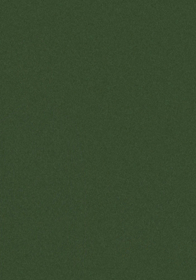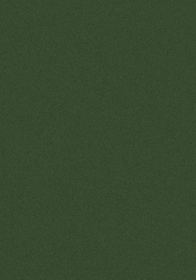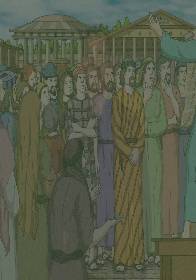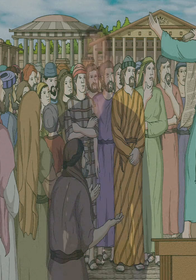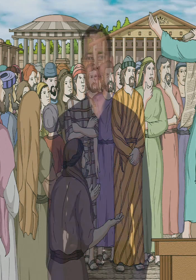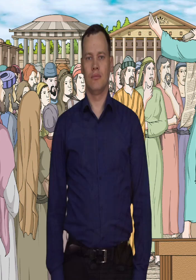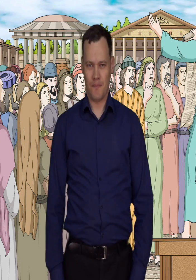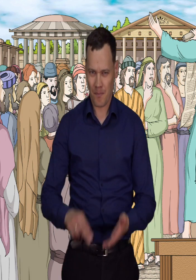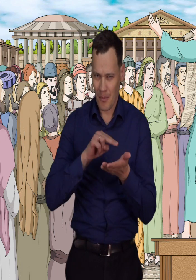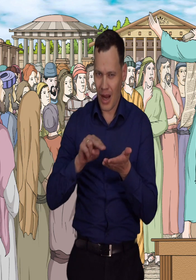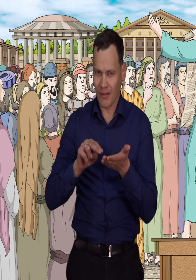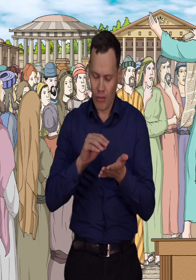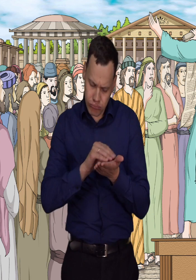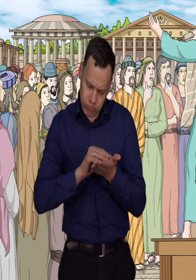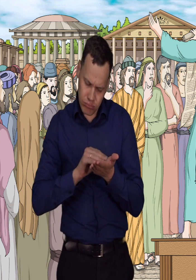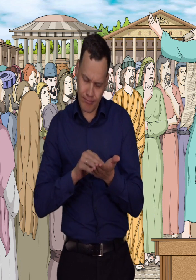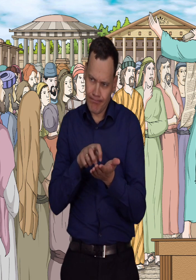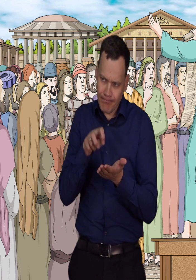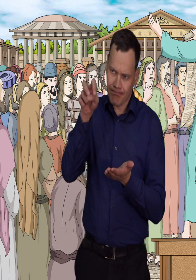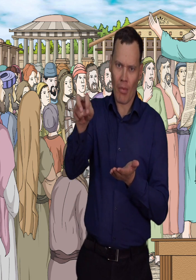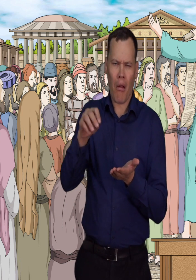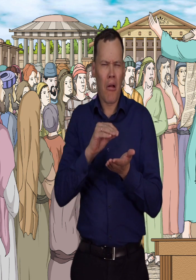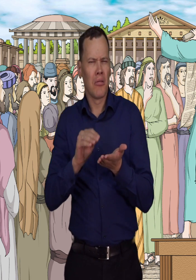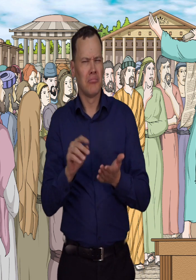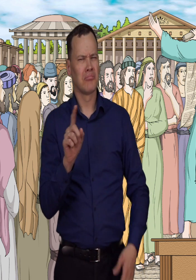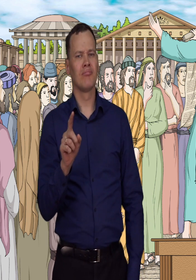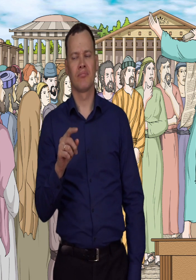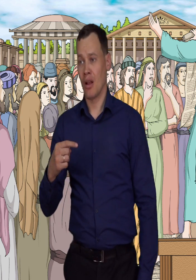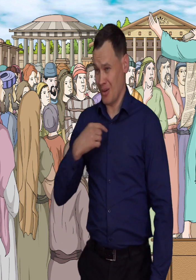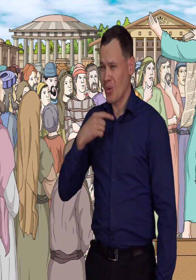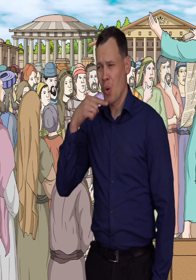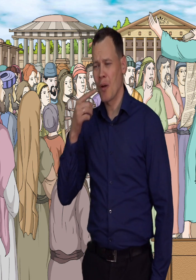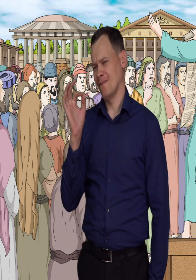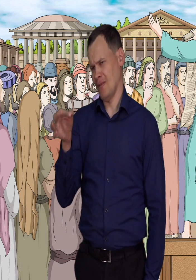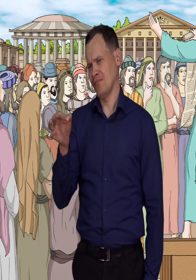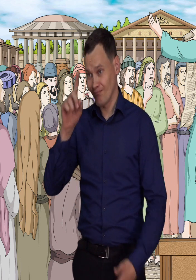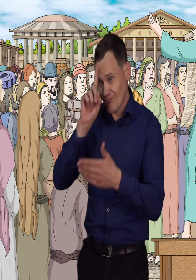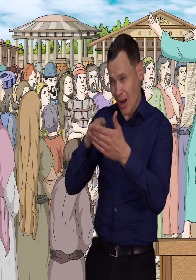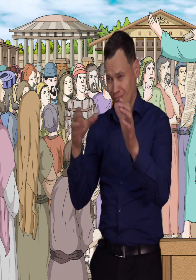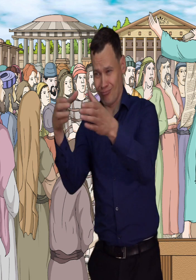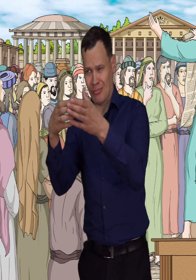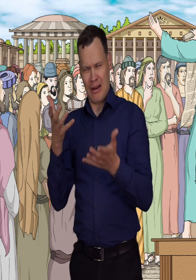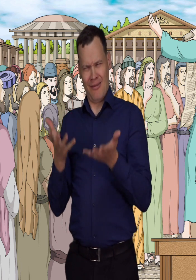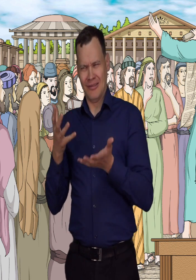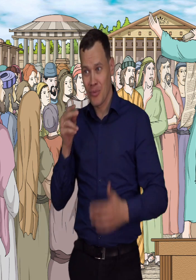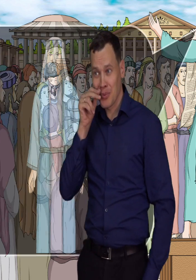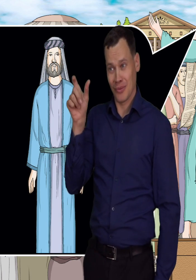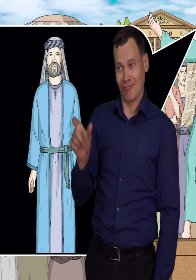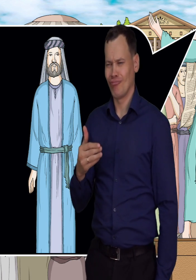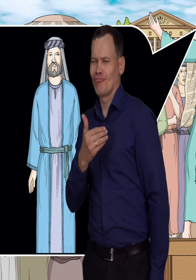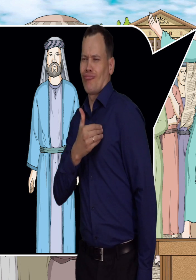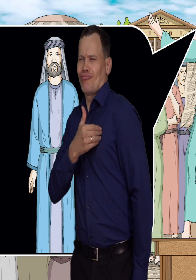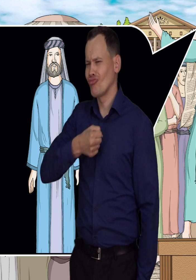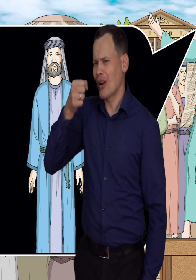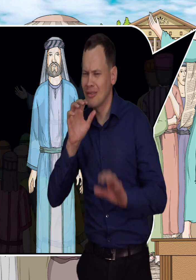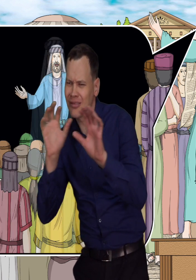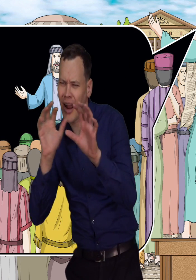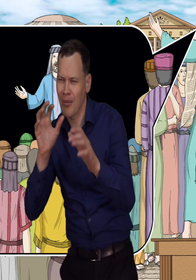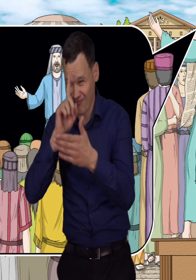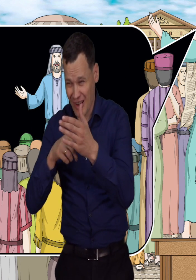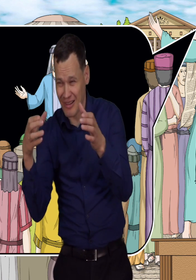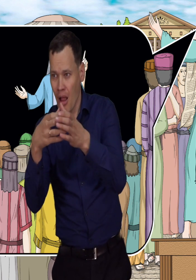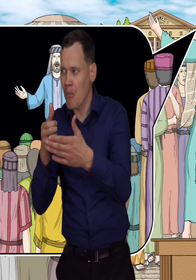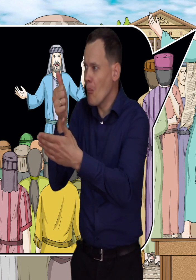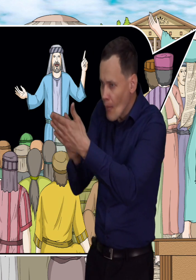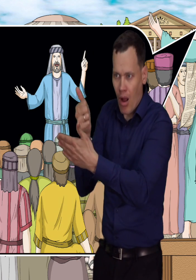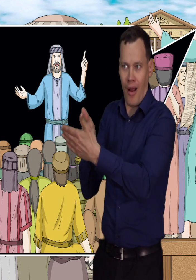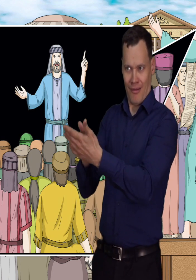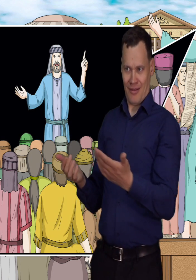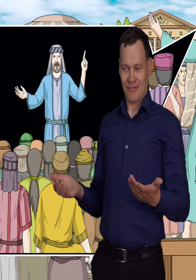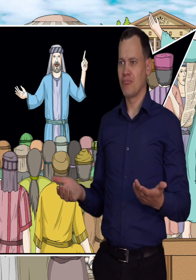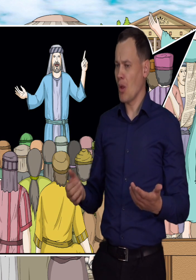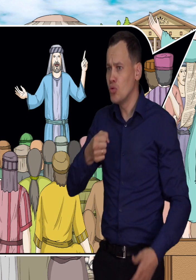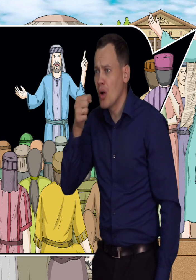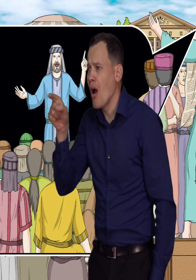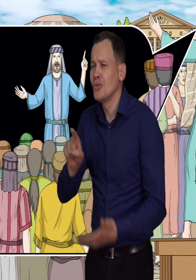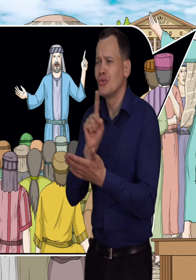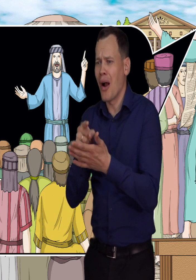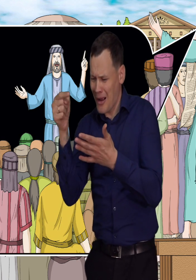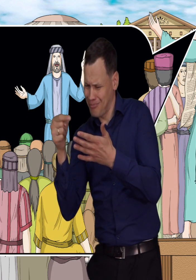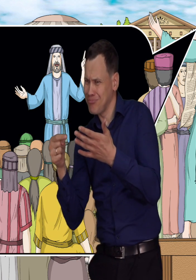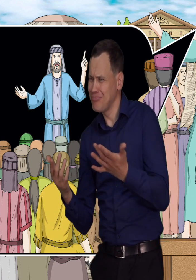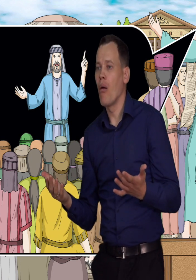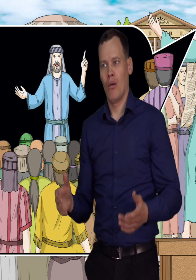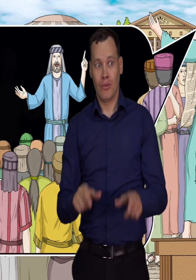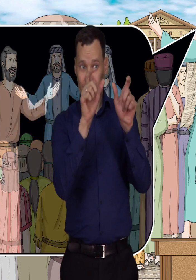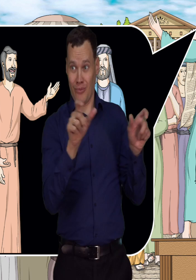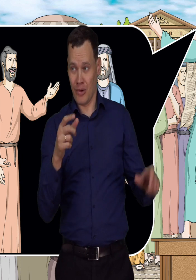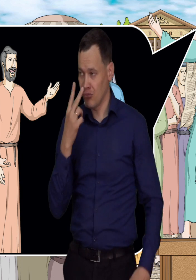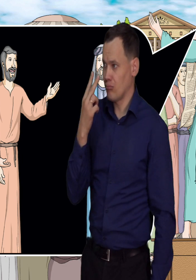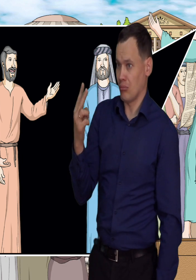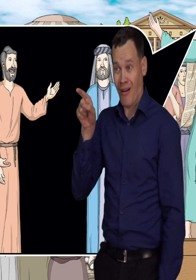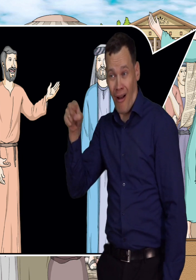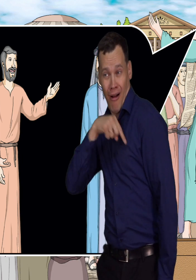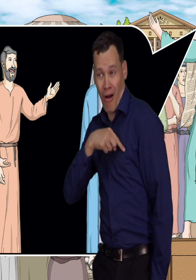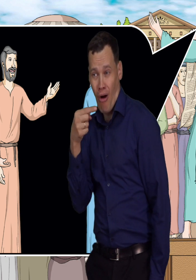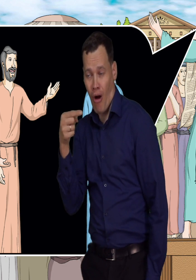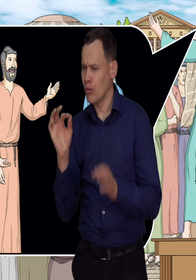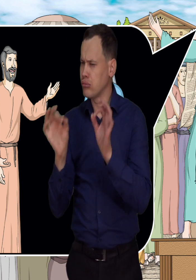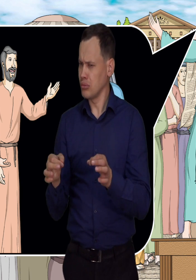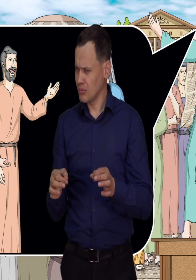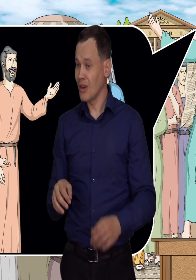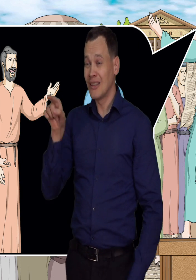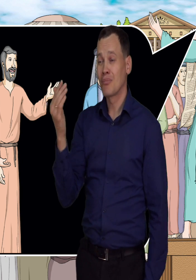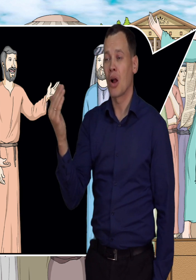This is a trustworthy saying: If anyone aspires to be an overseer, he desires a noble task.